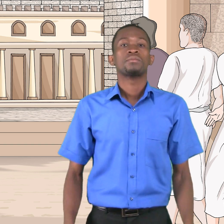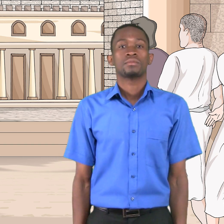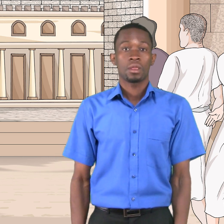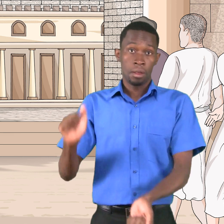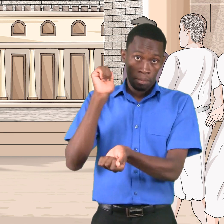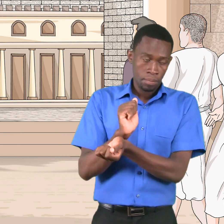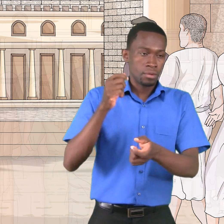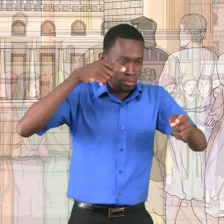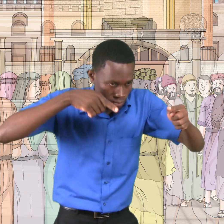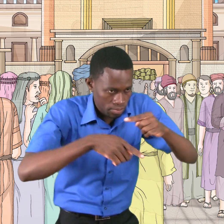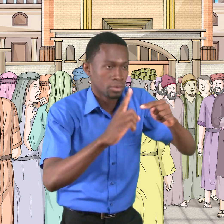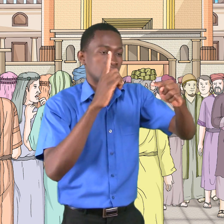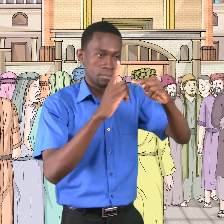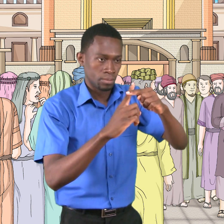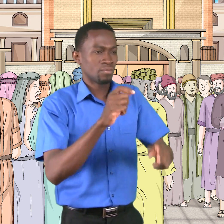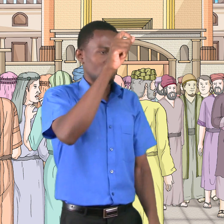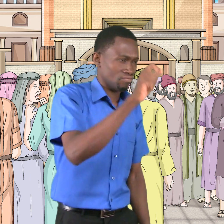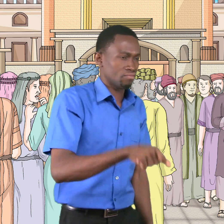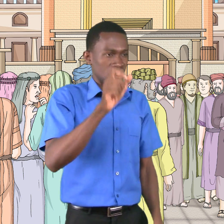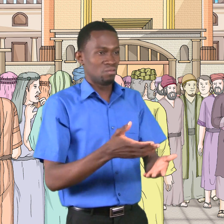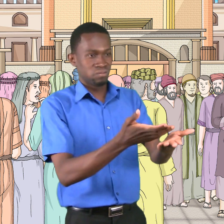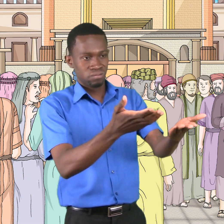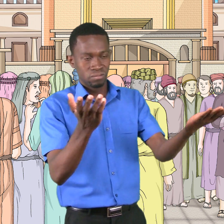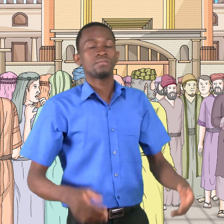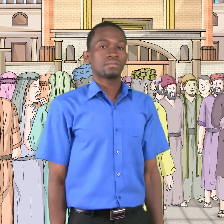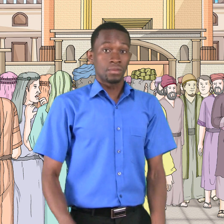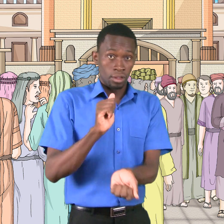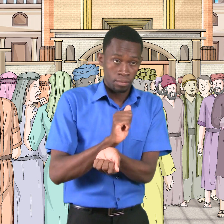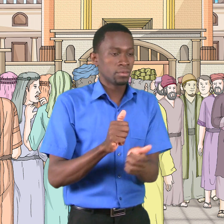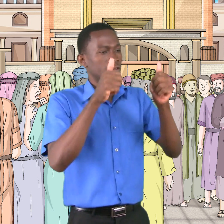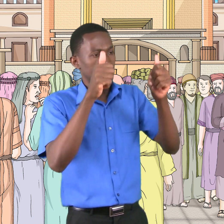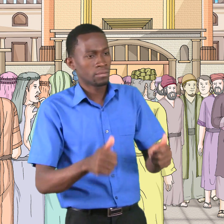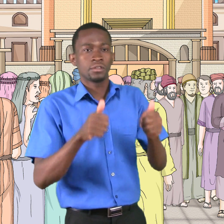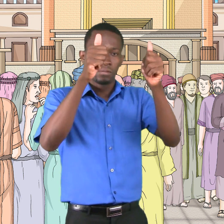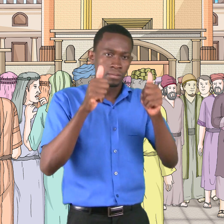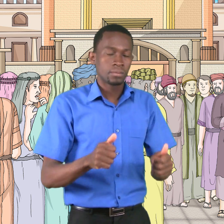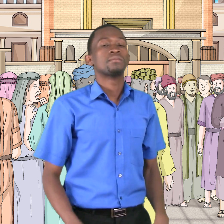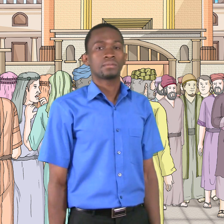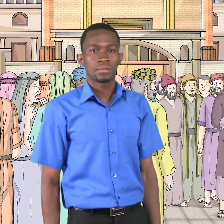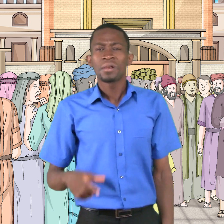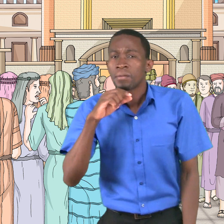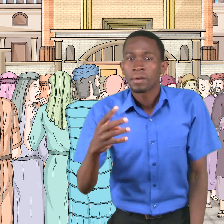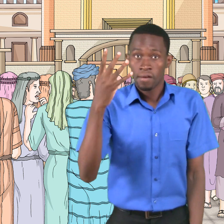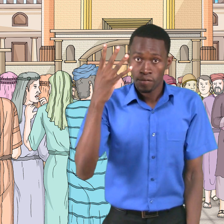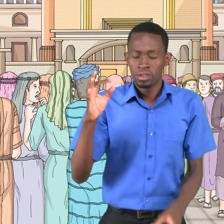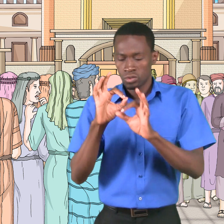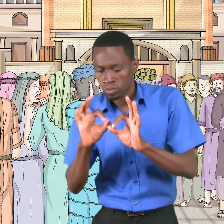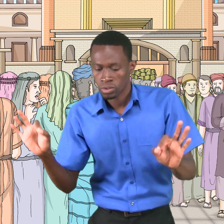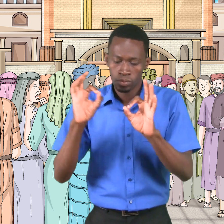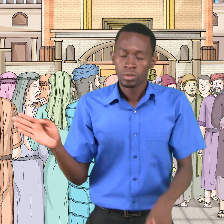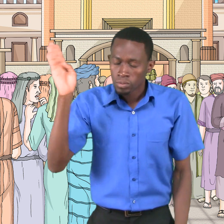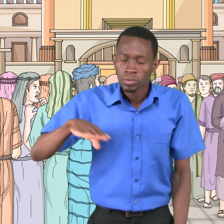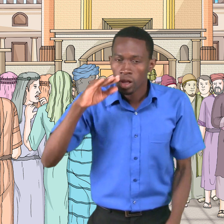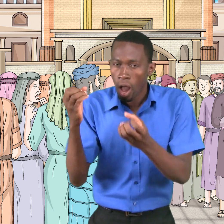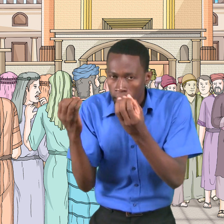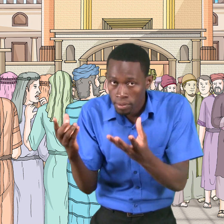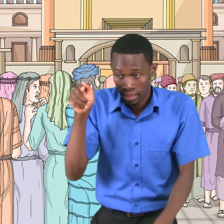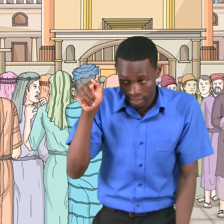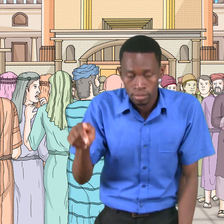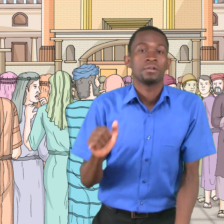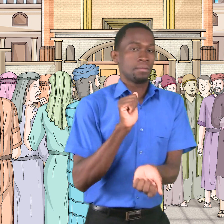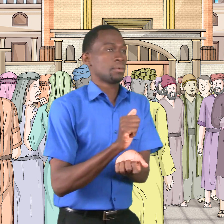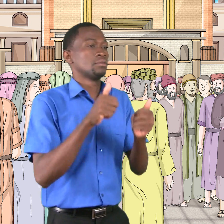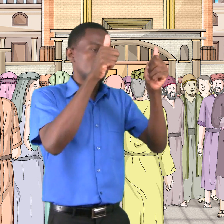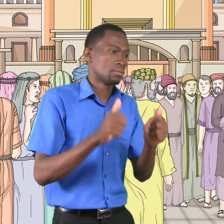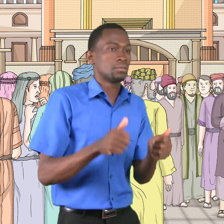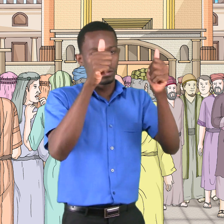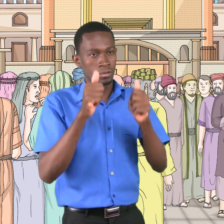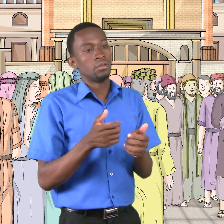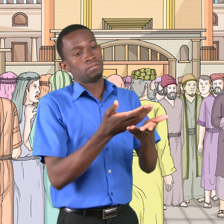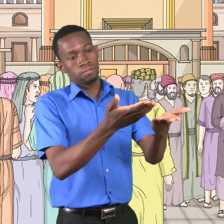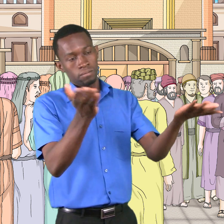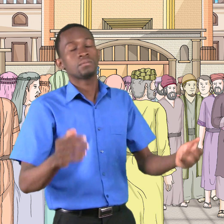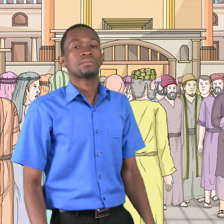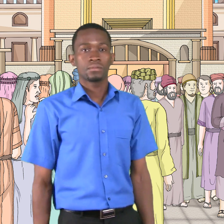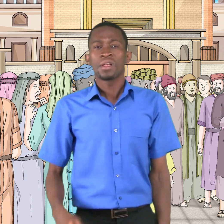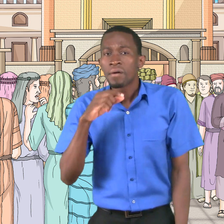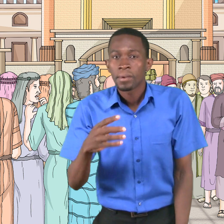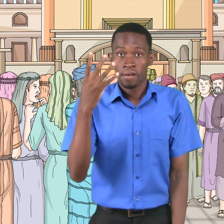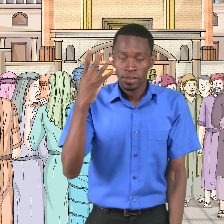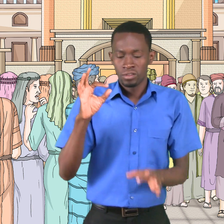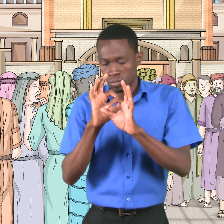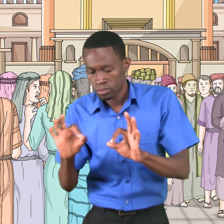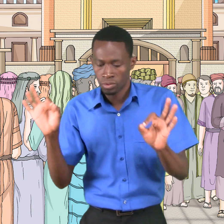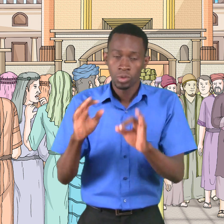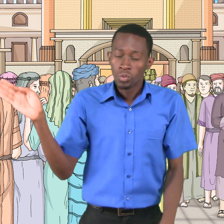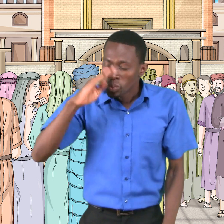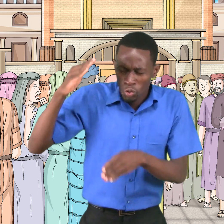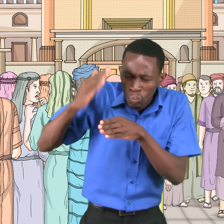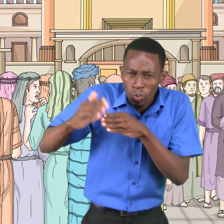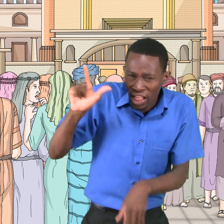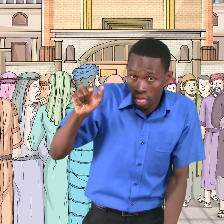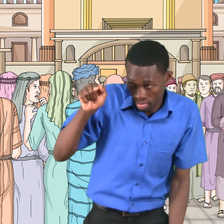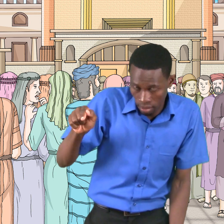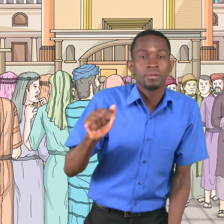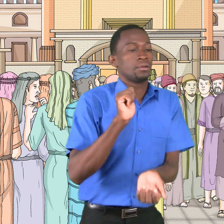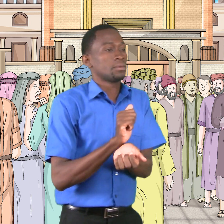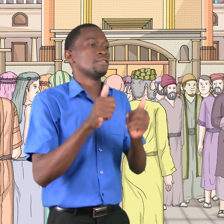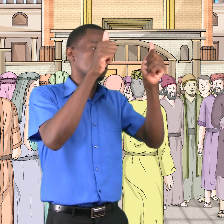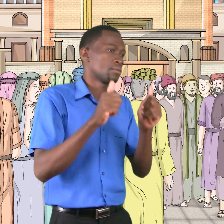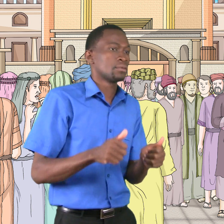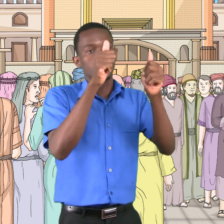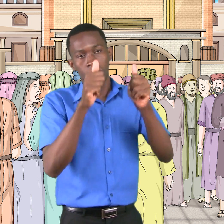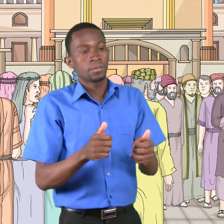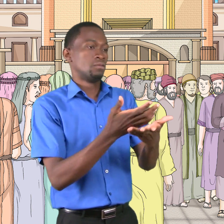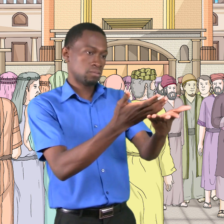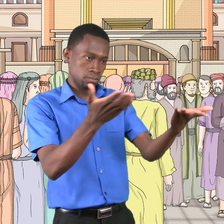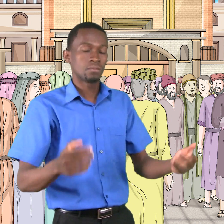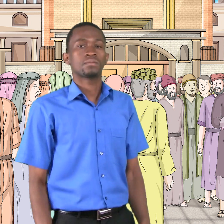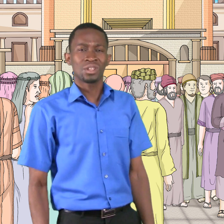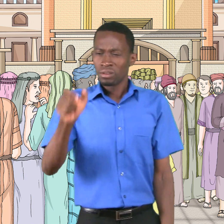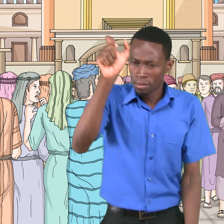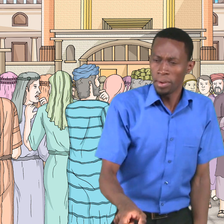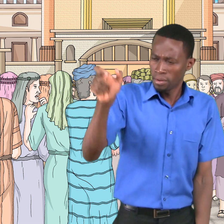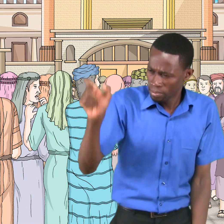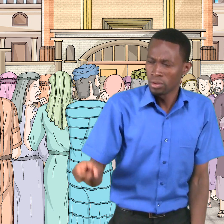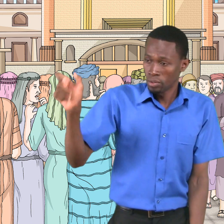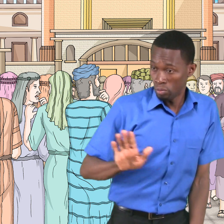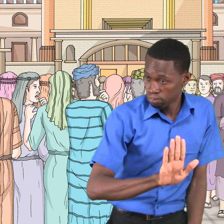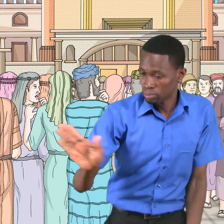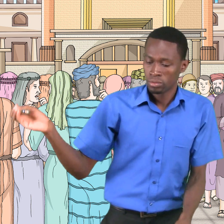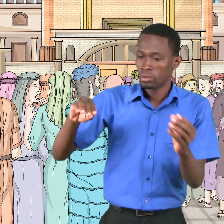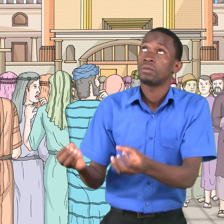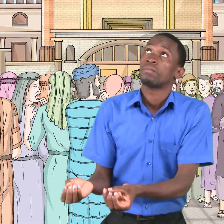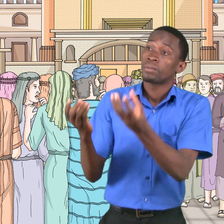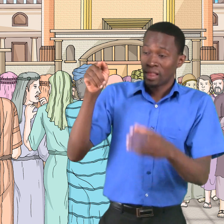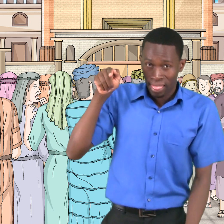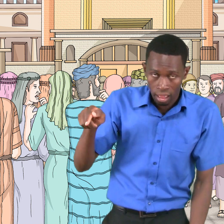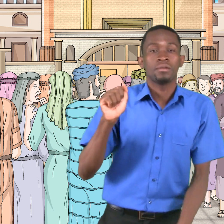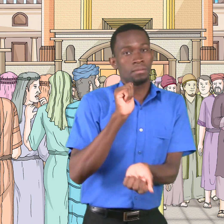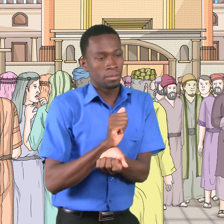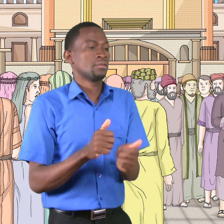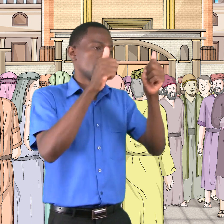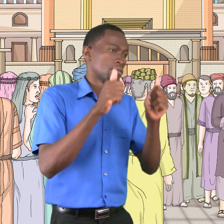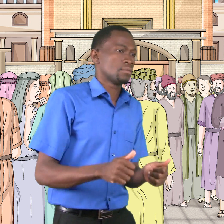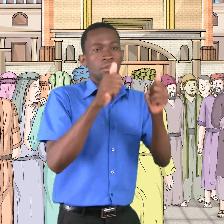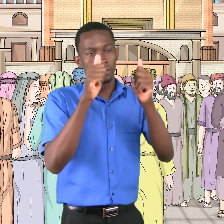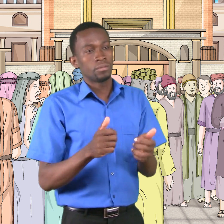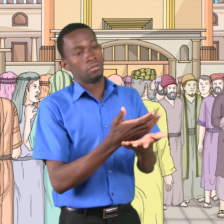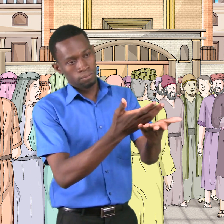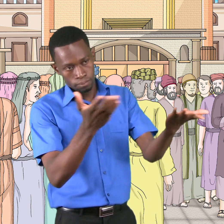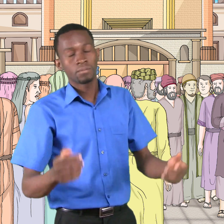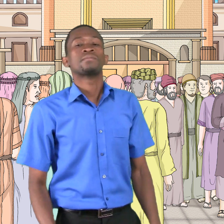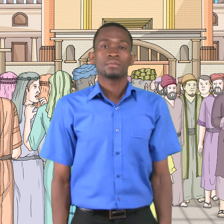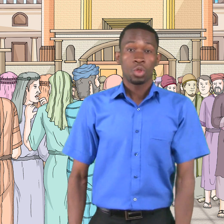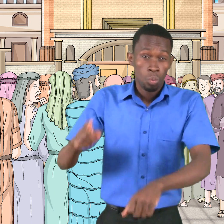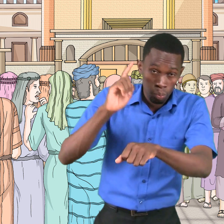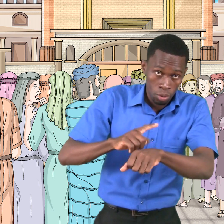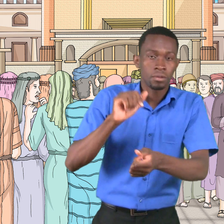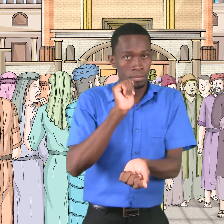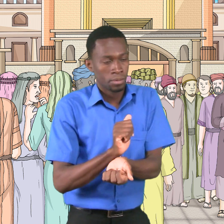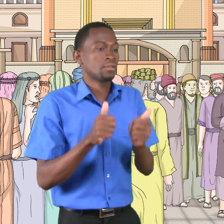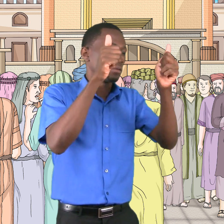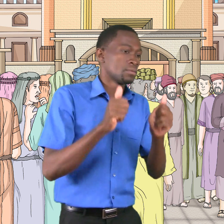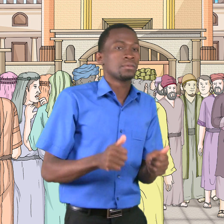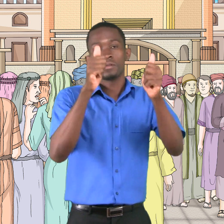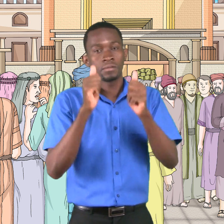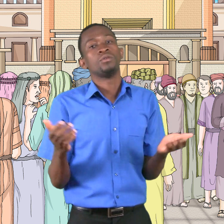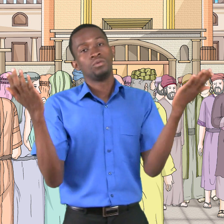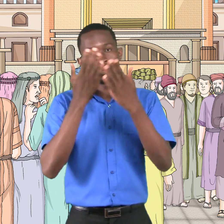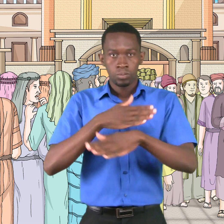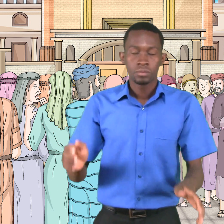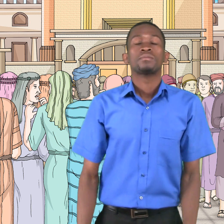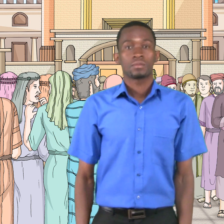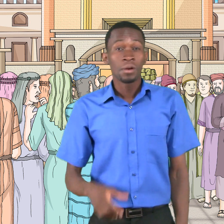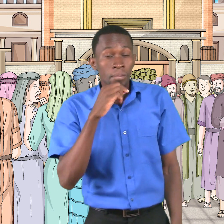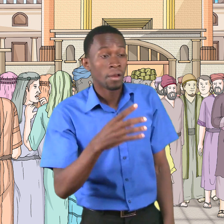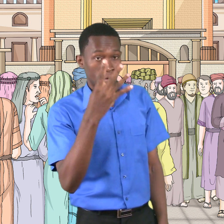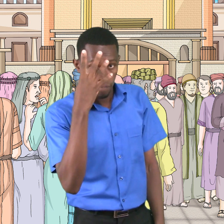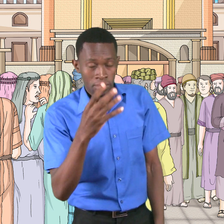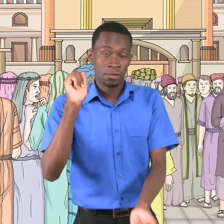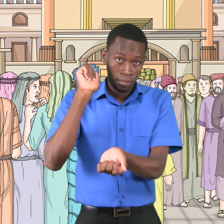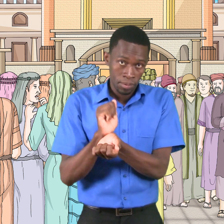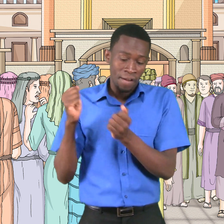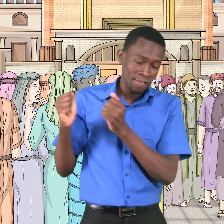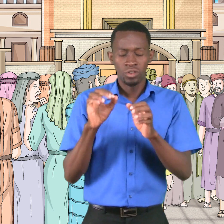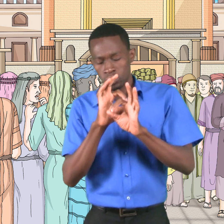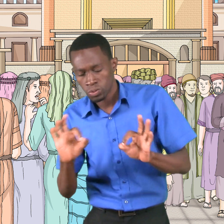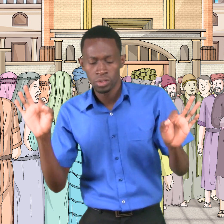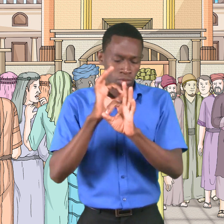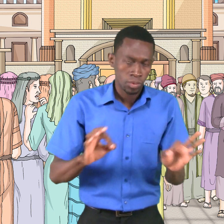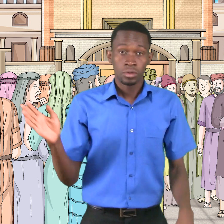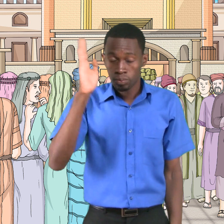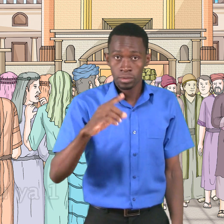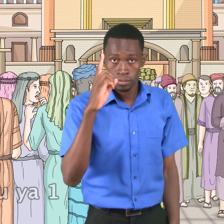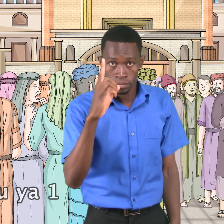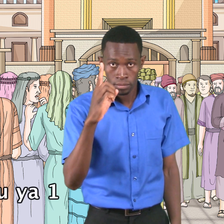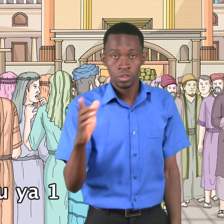Then he entered the temple to give notice of the date when their purification would be complete and the offering would be made for each of them.